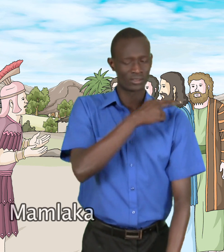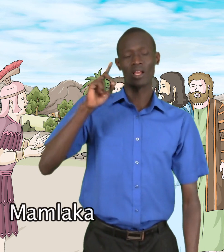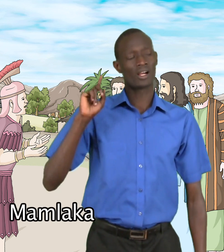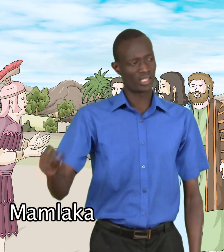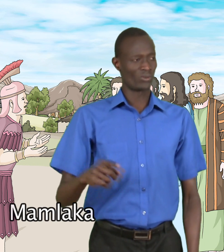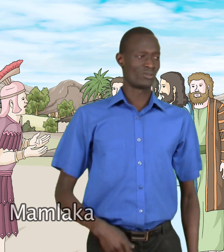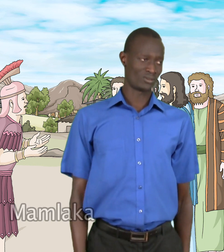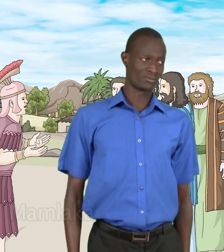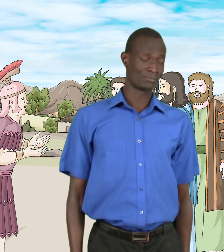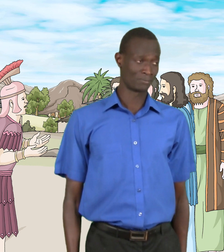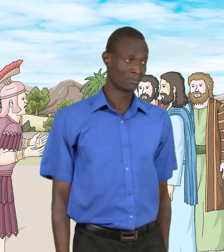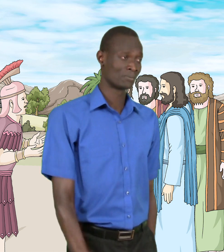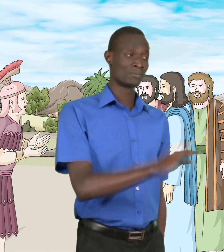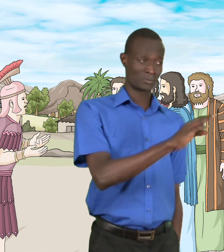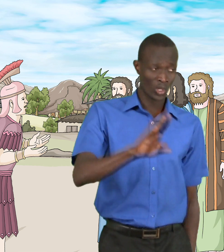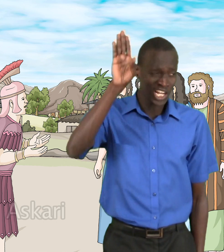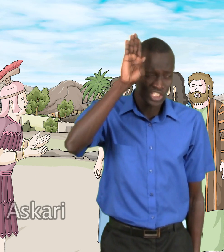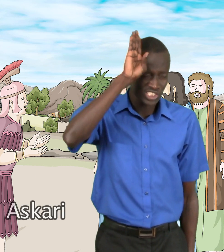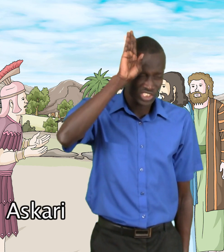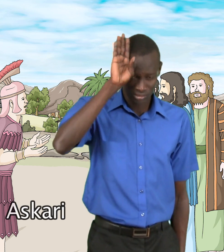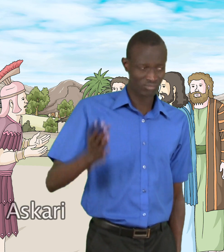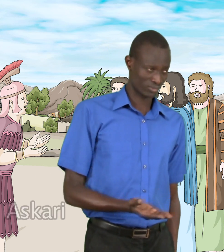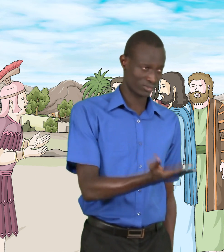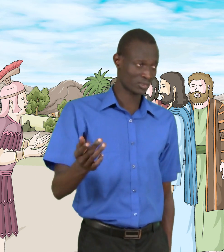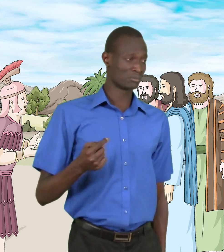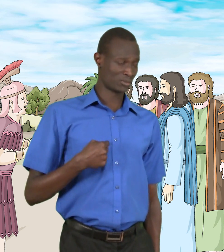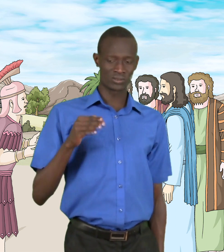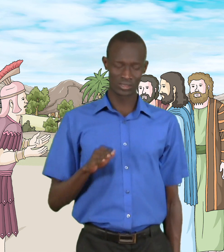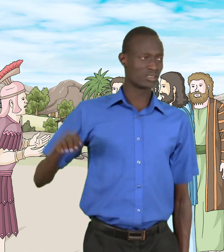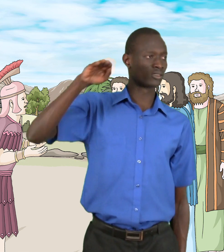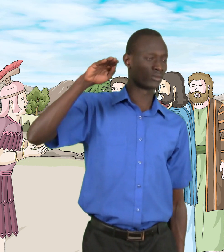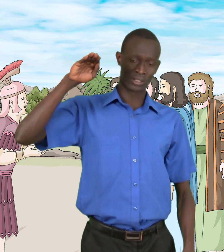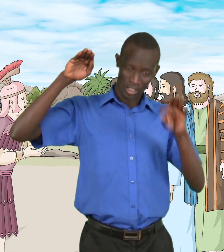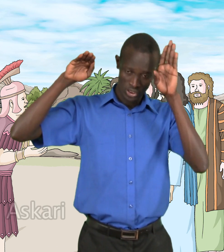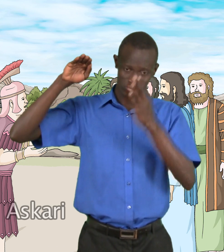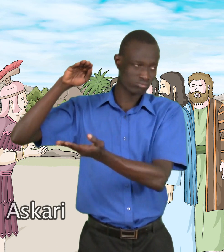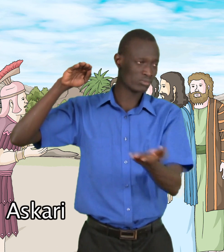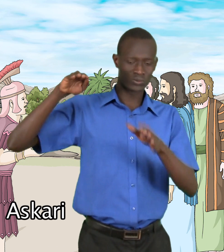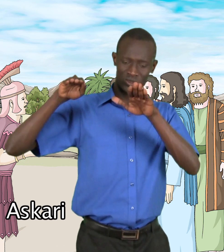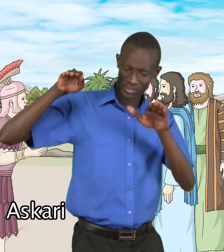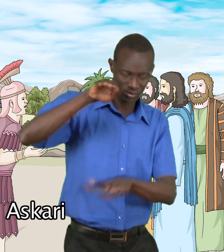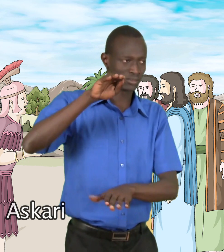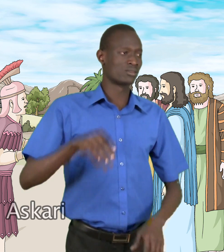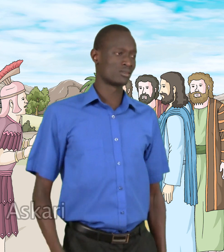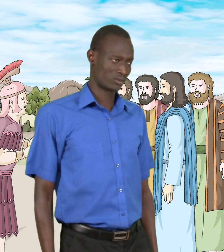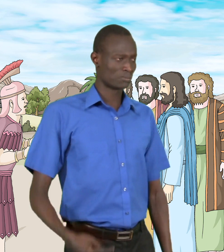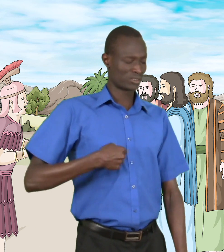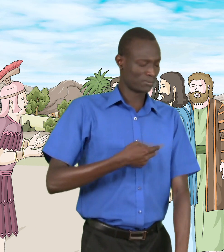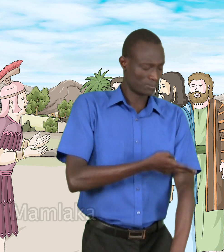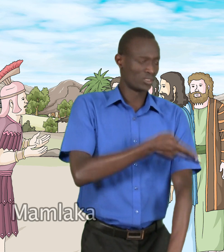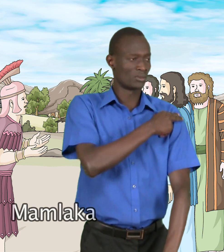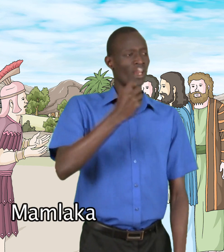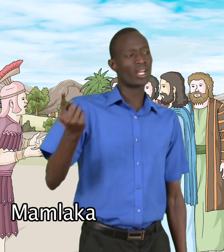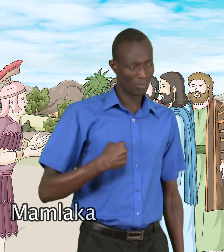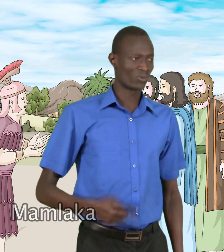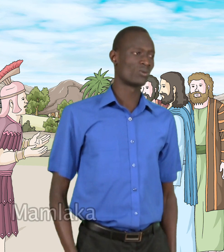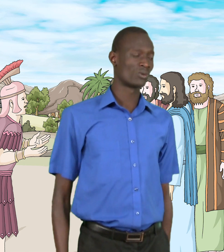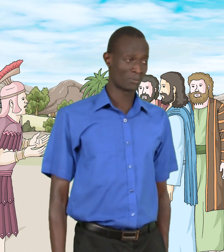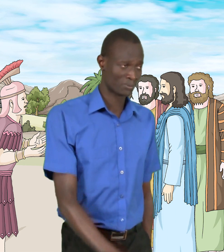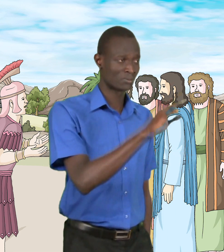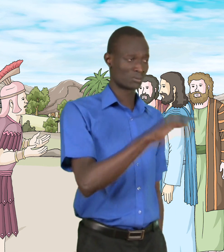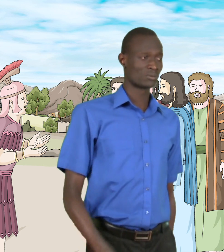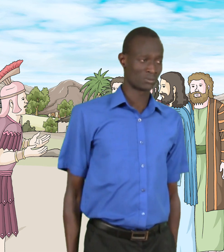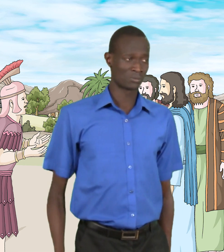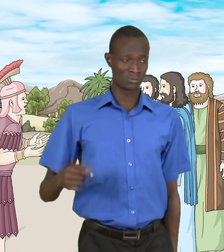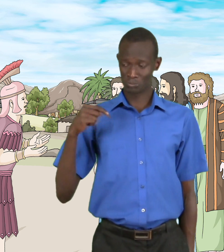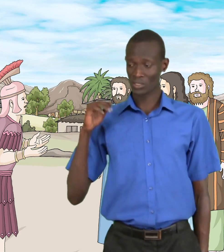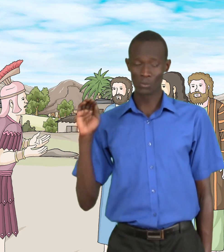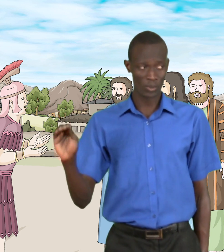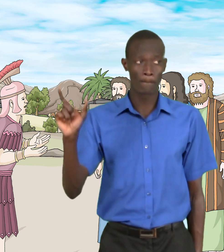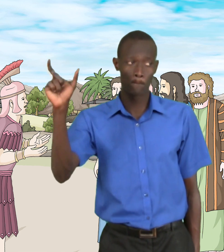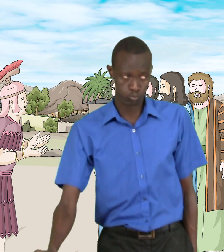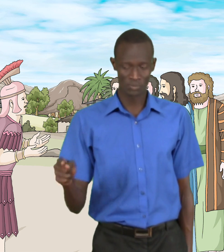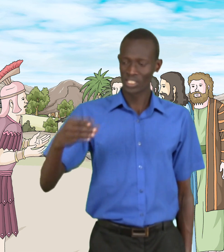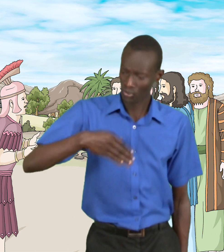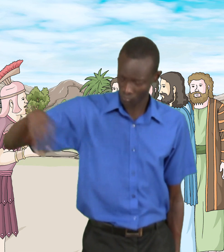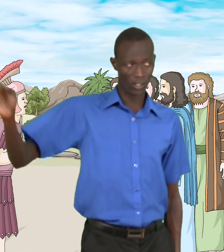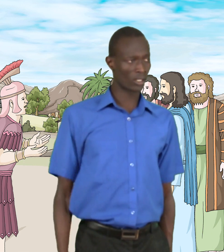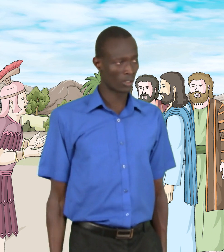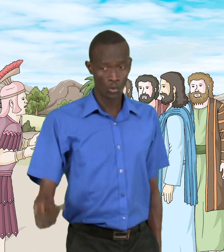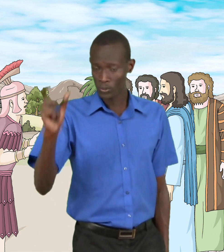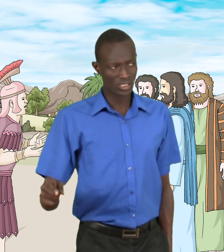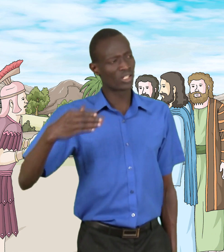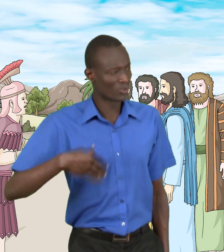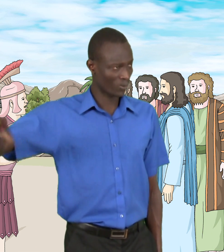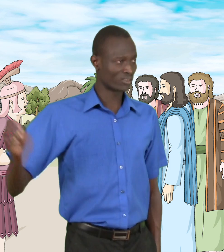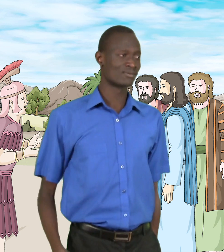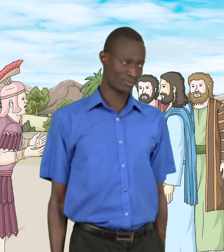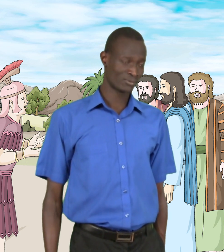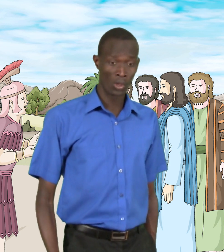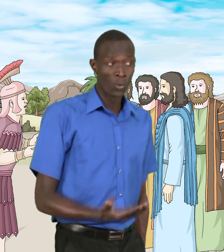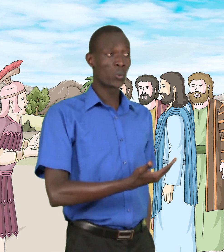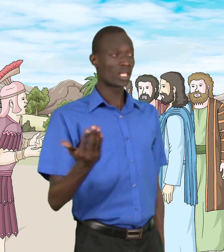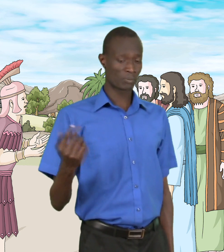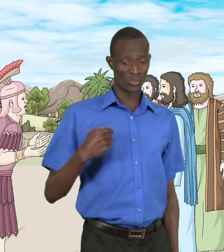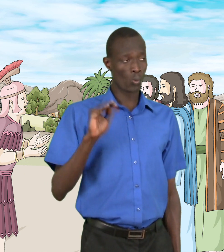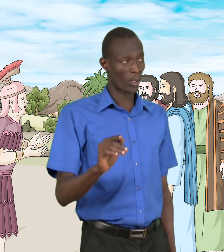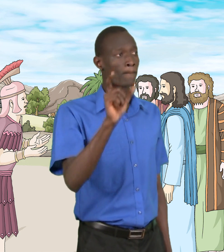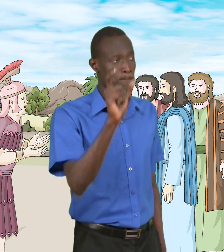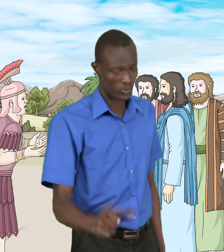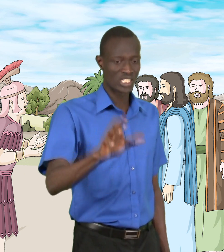I tell one to go, and he goes; and another to come, and he comes.